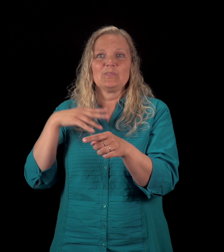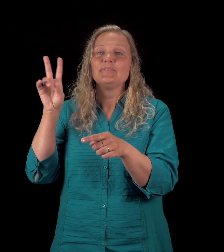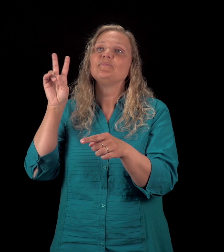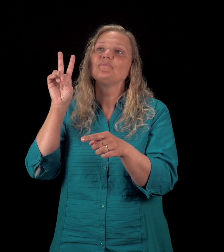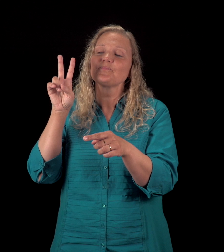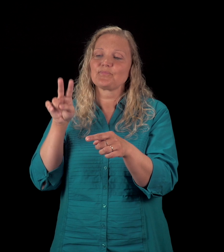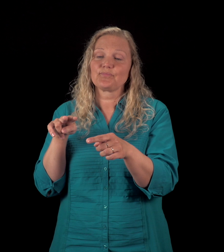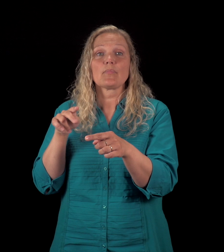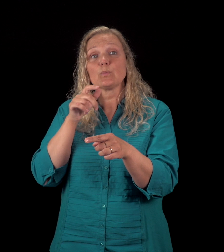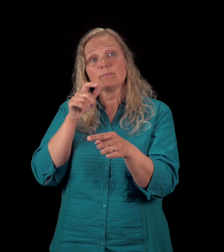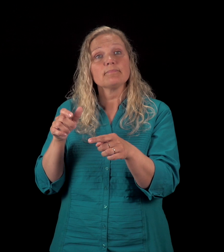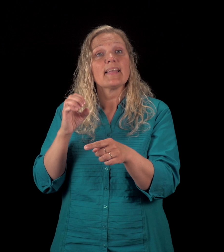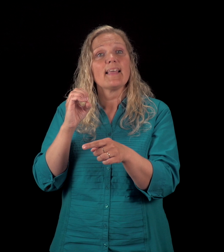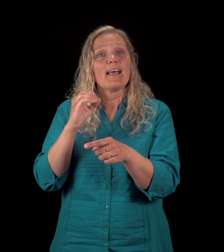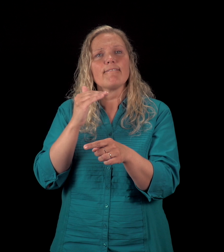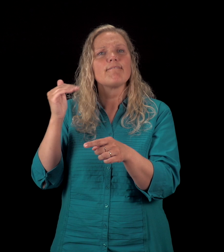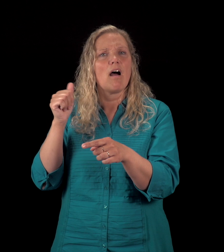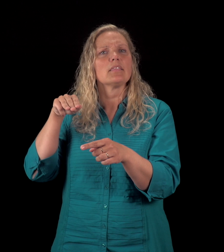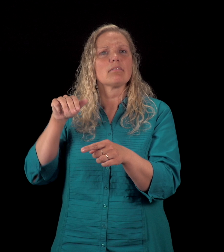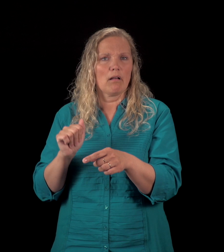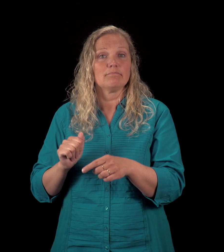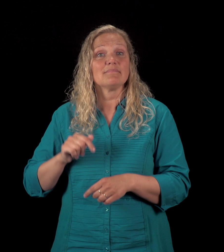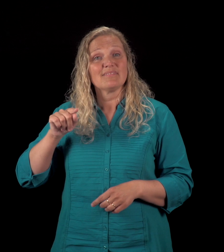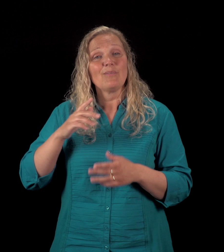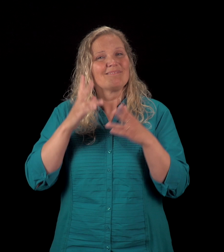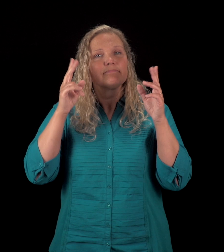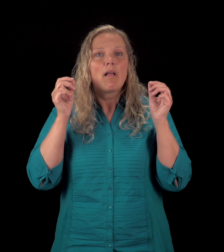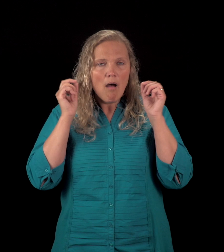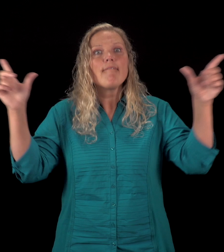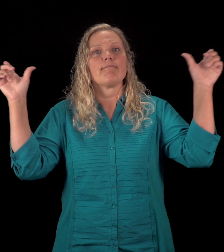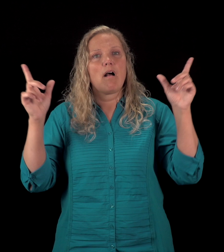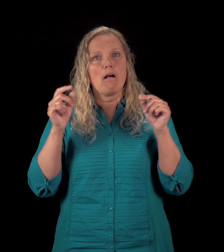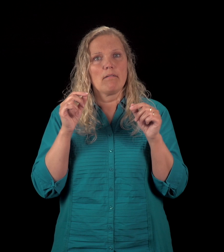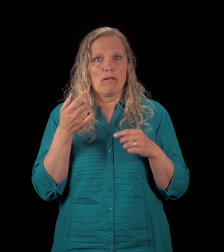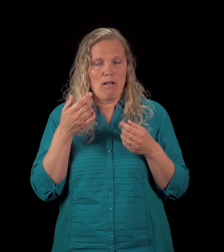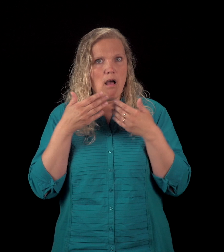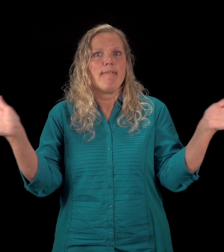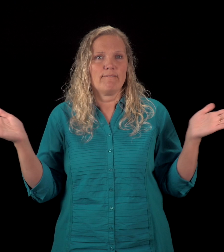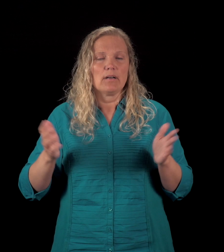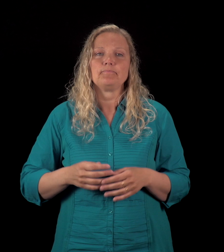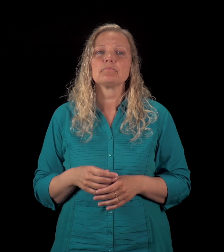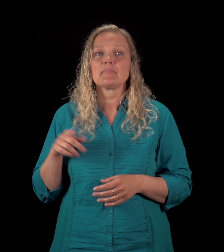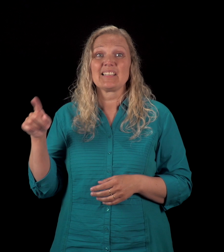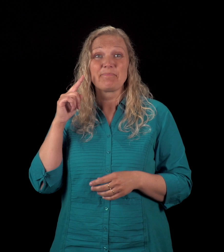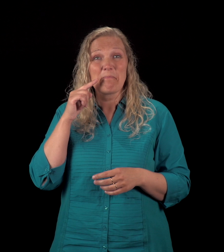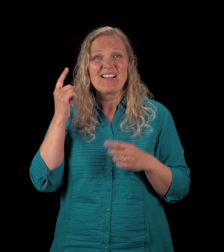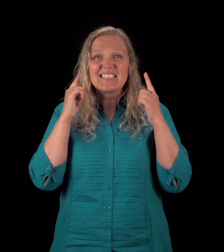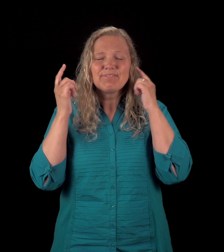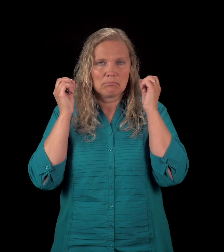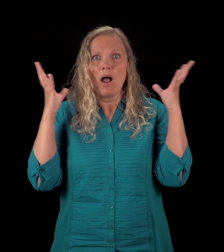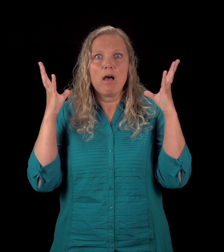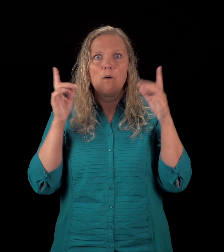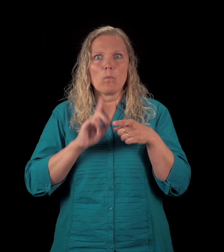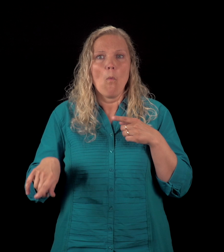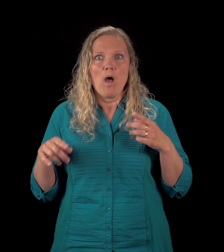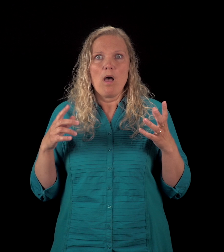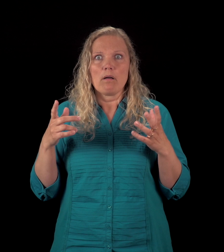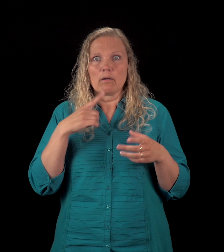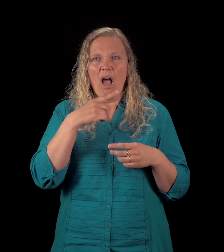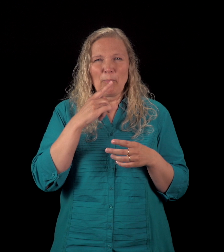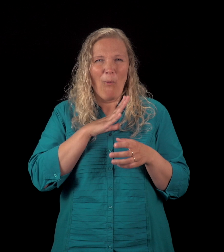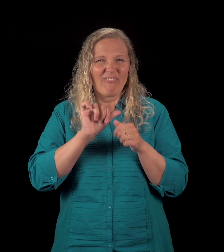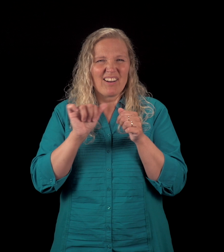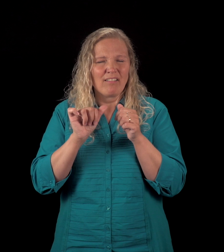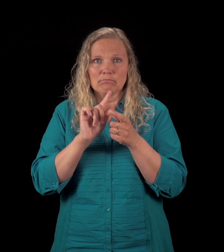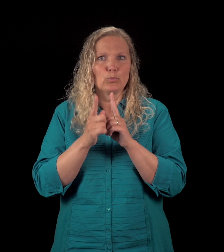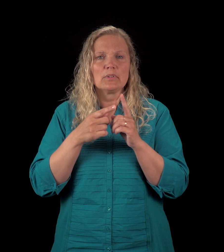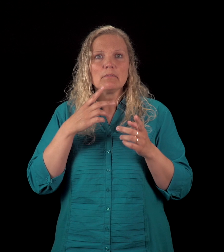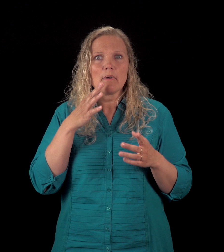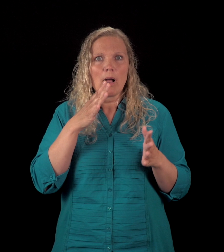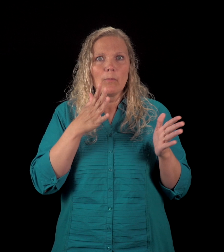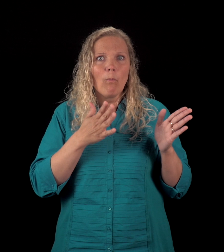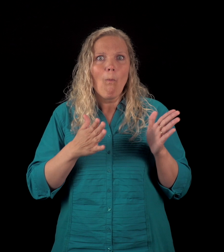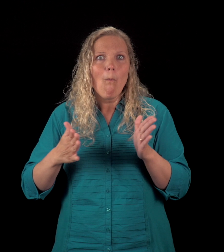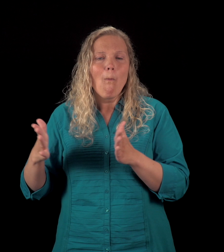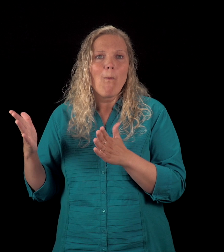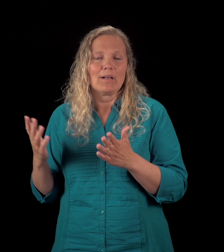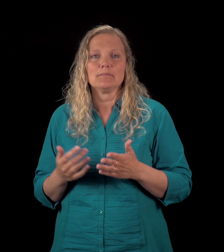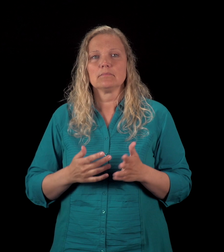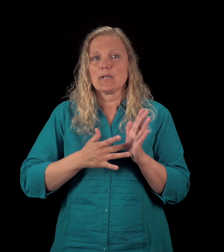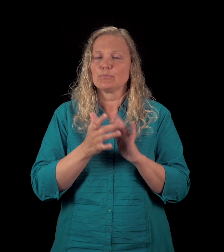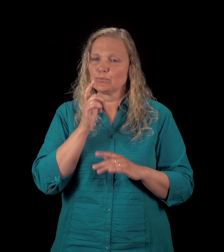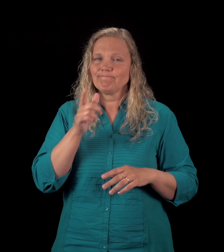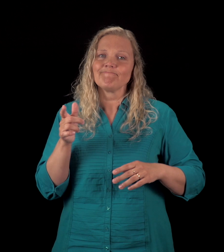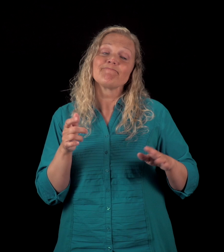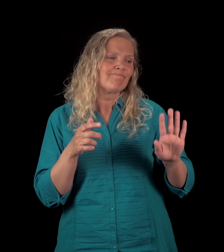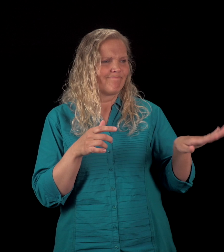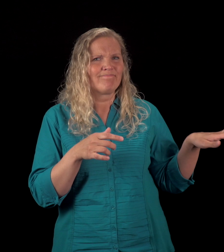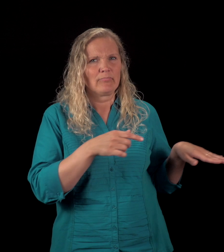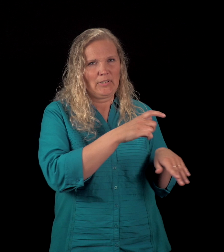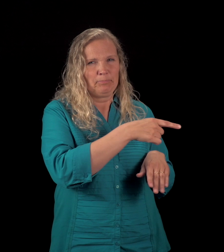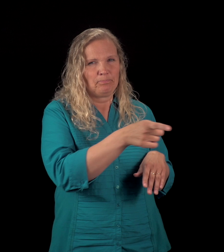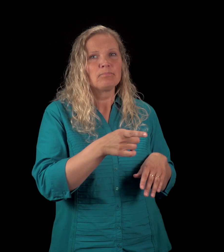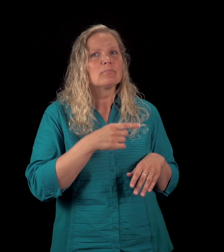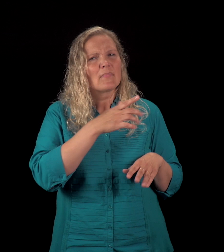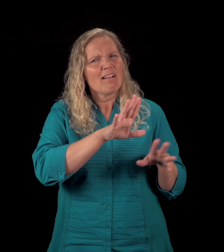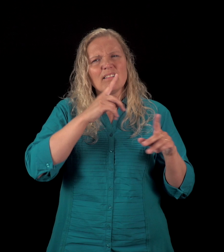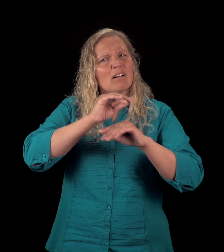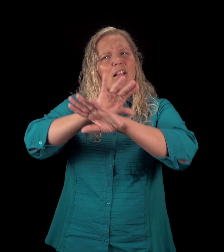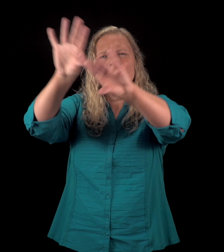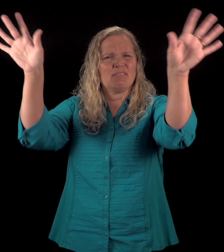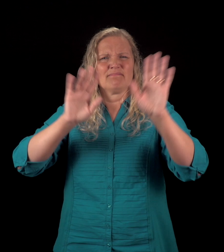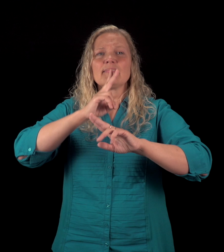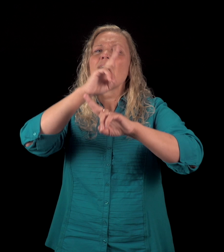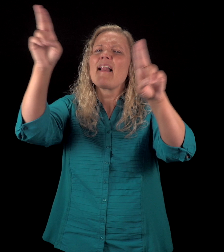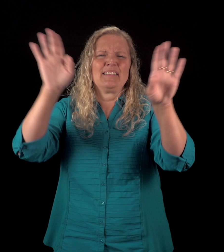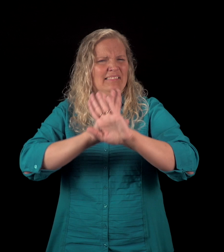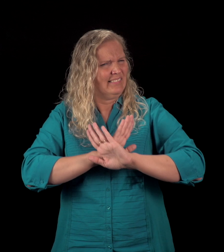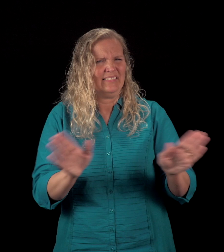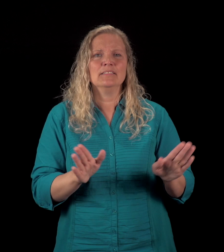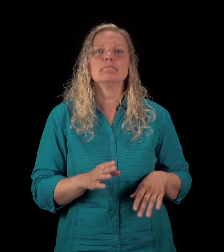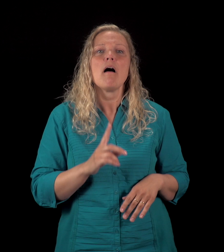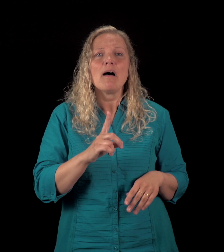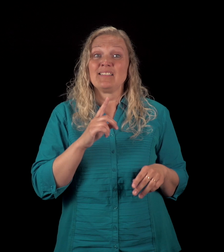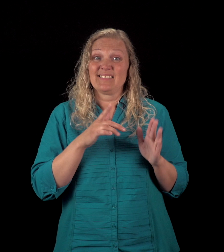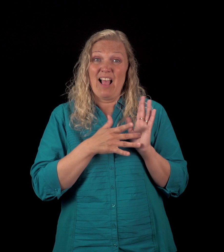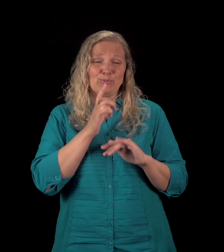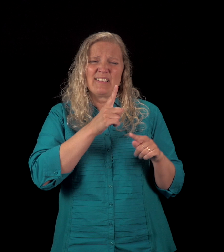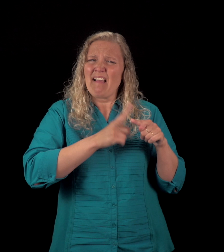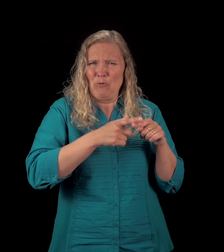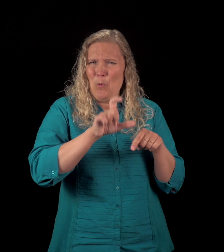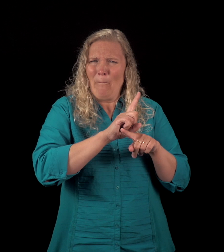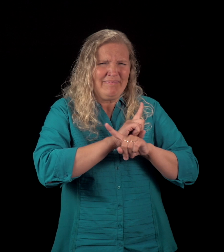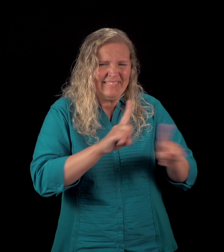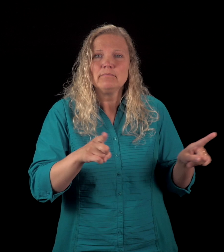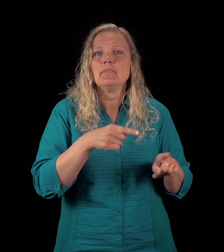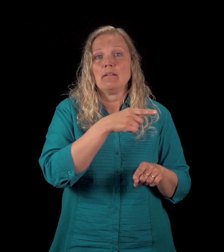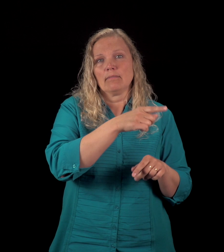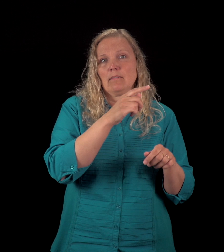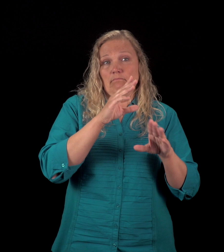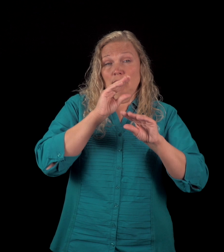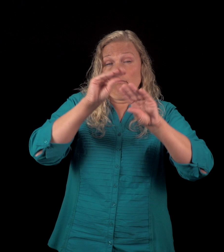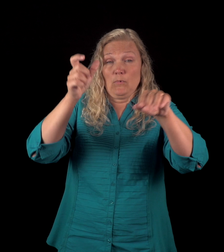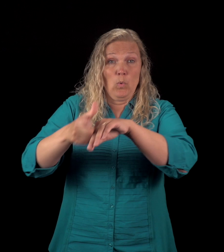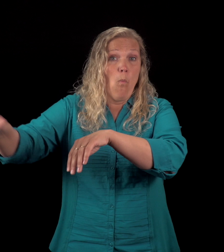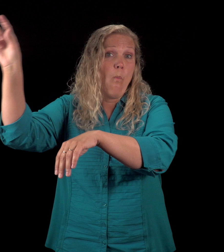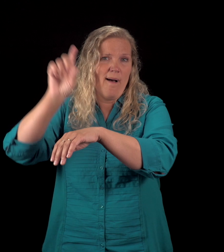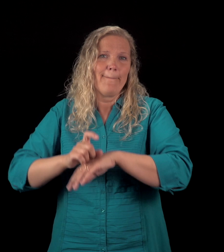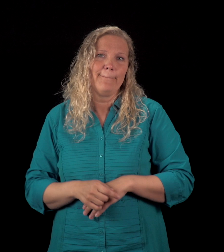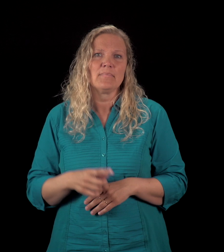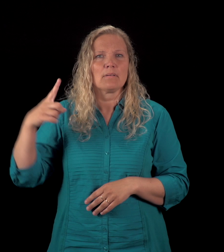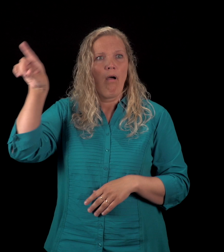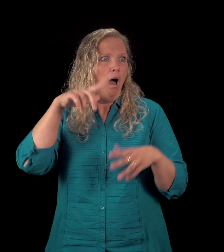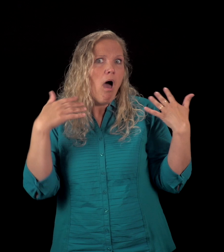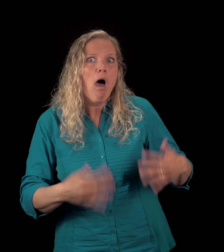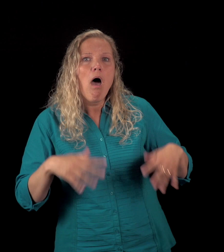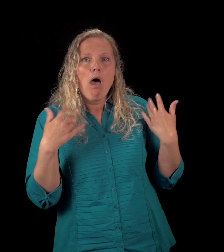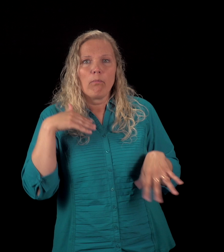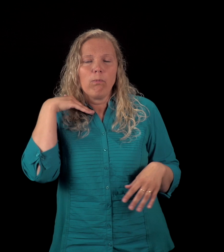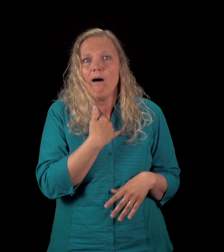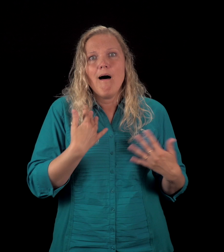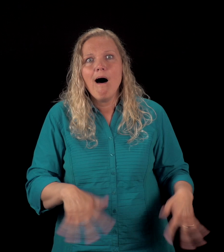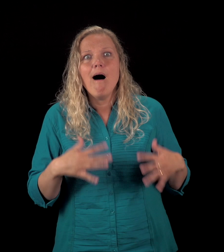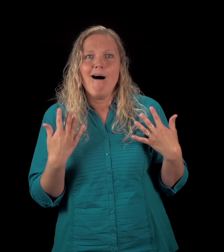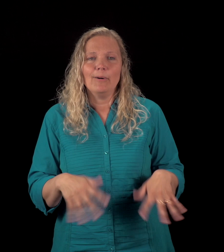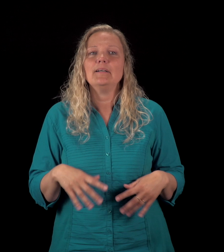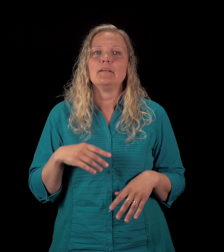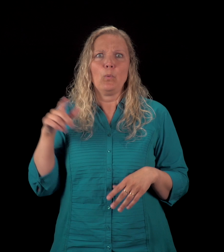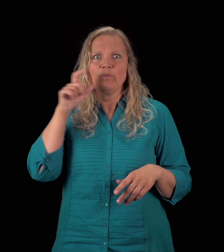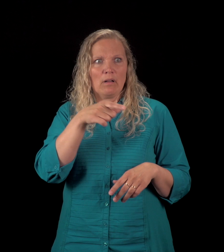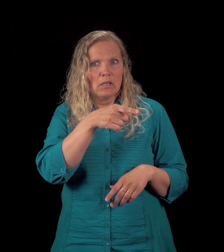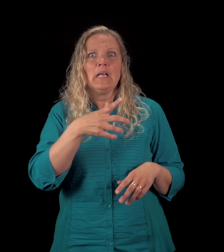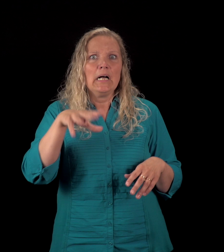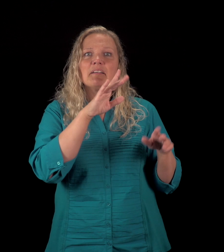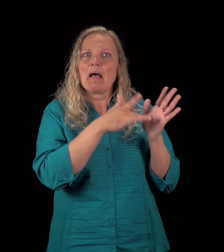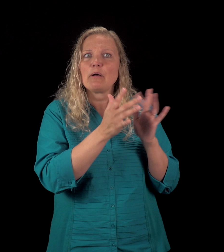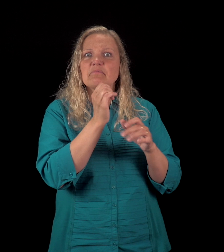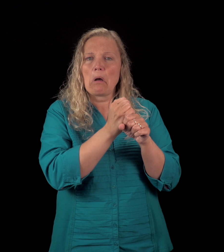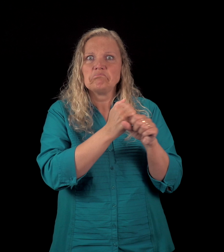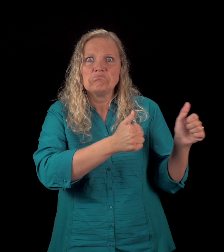Immediately the man’s ears were opened and his tongue was released, and he began to speak plainly. Jesus ordered them not to tell anyone. But the more He ordered them, the more widely they proclaimed it.